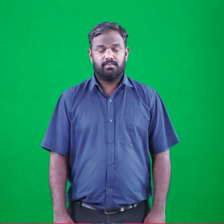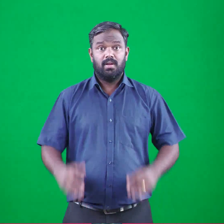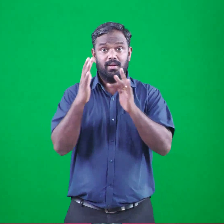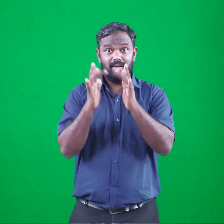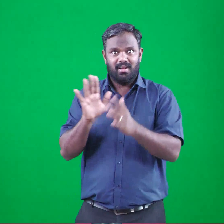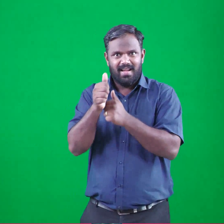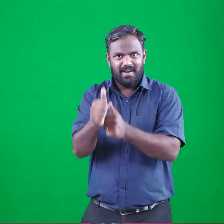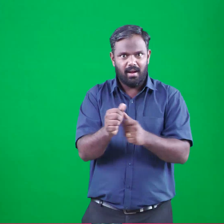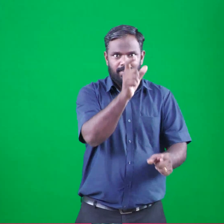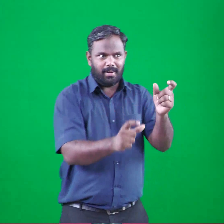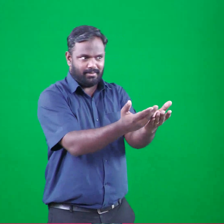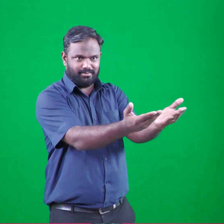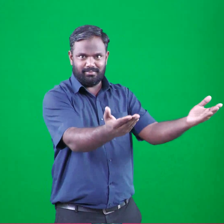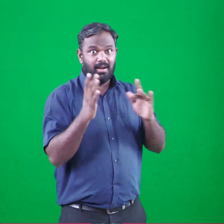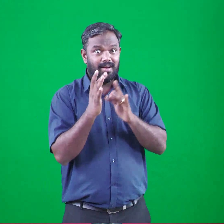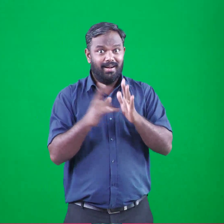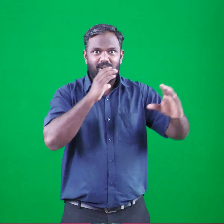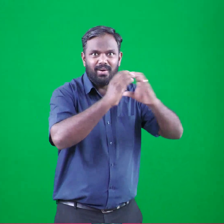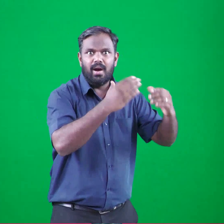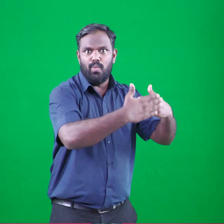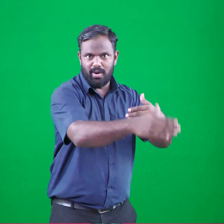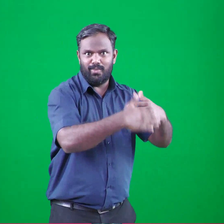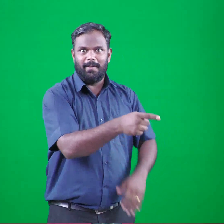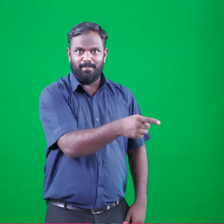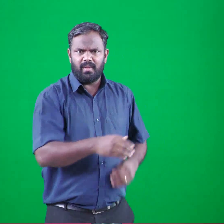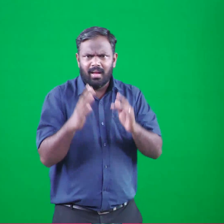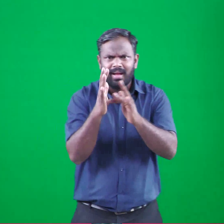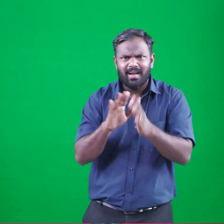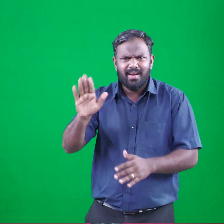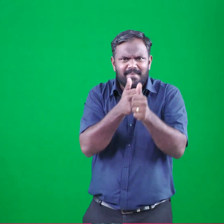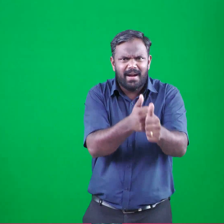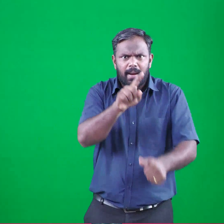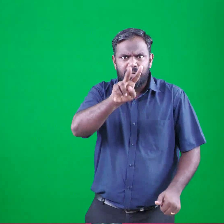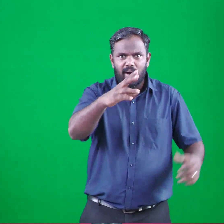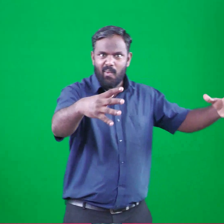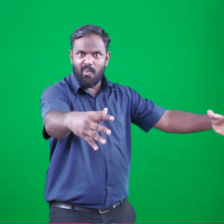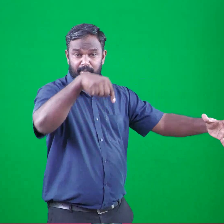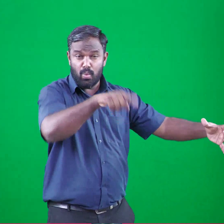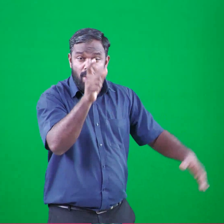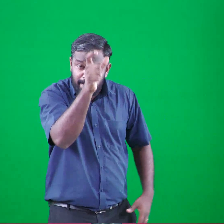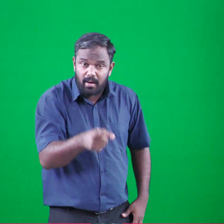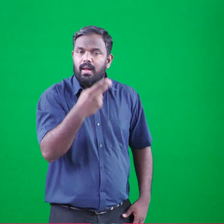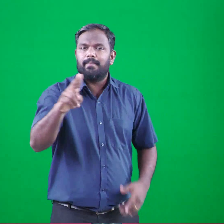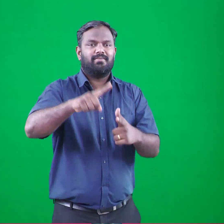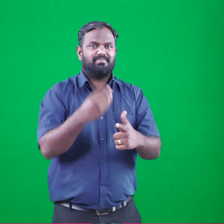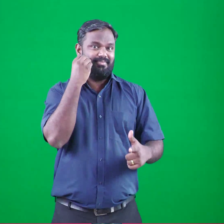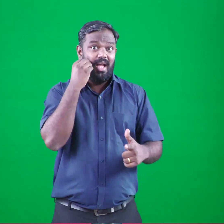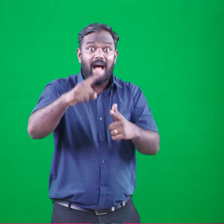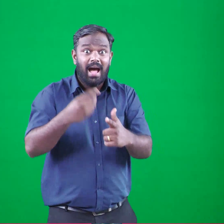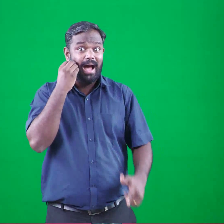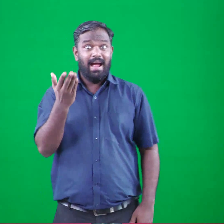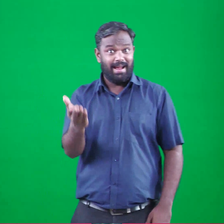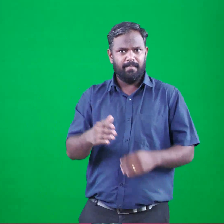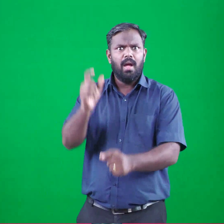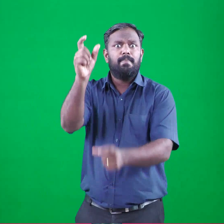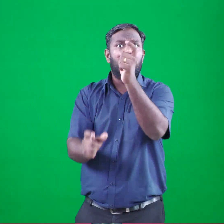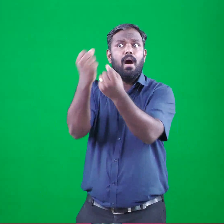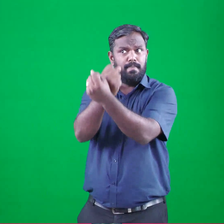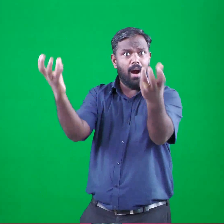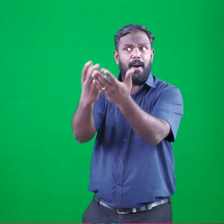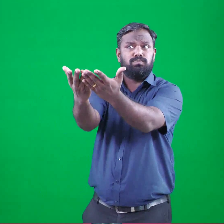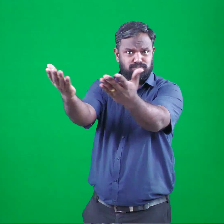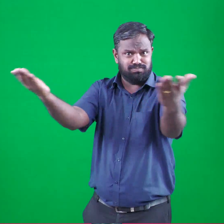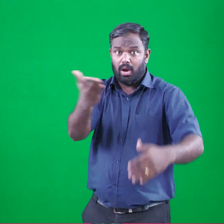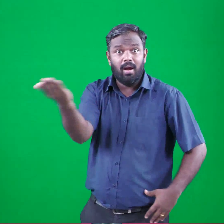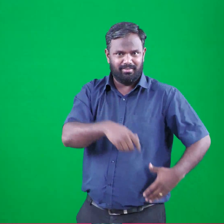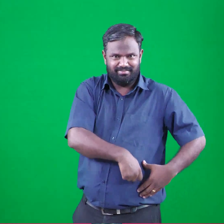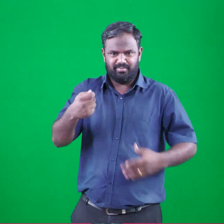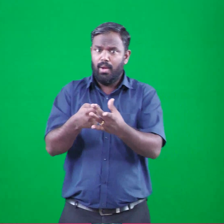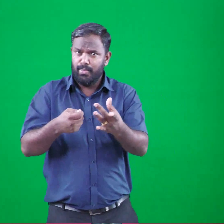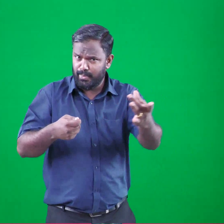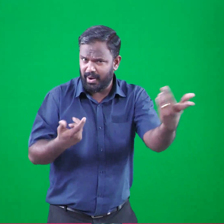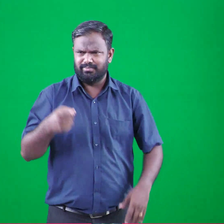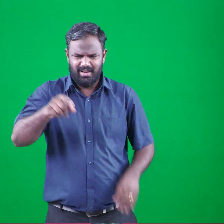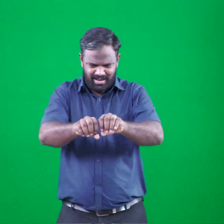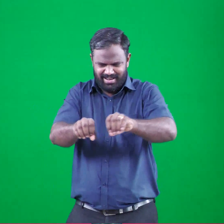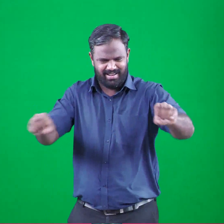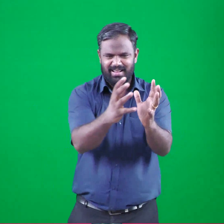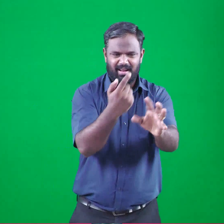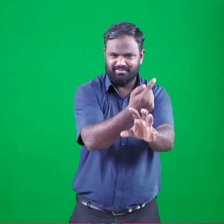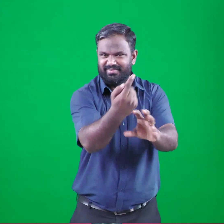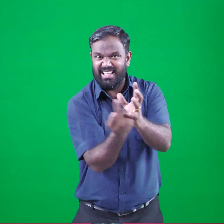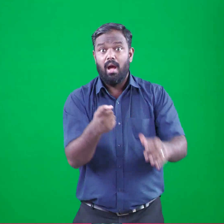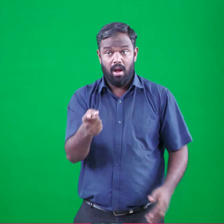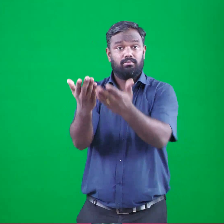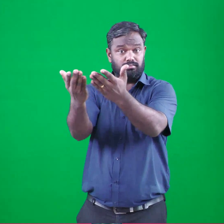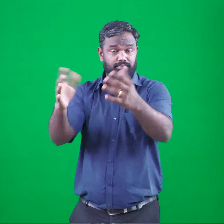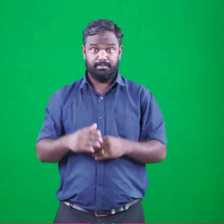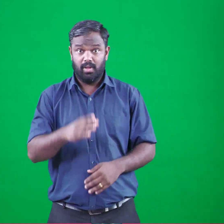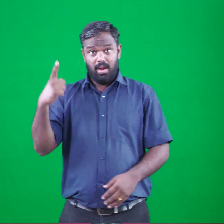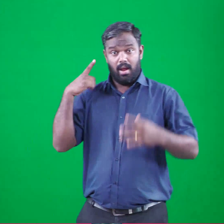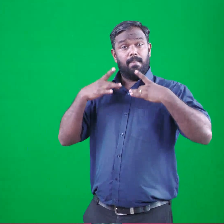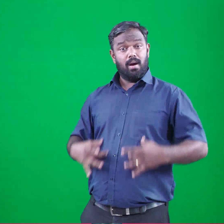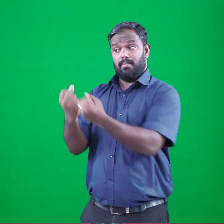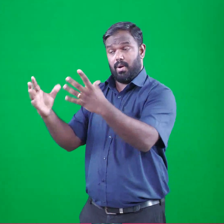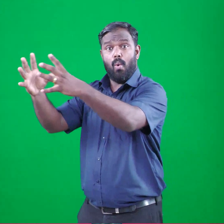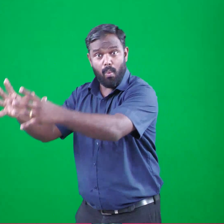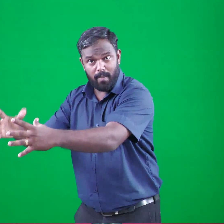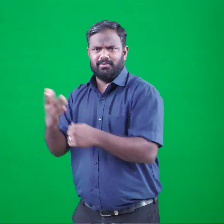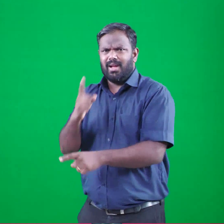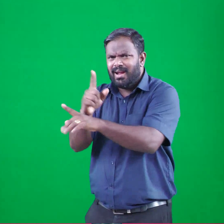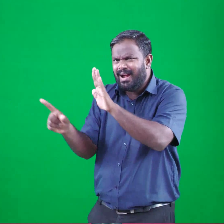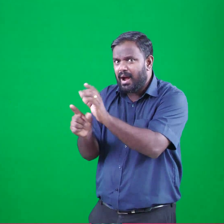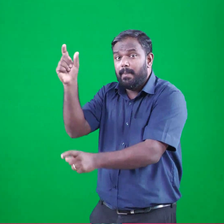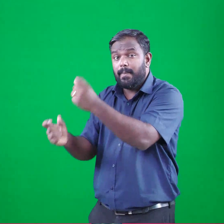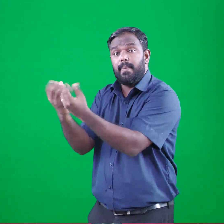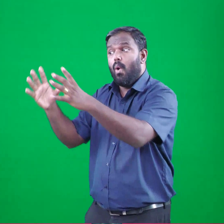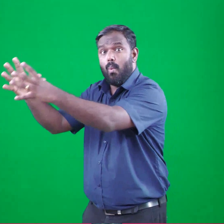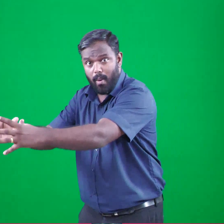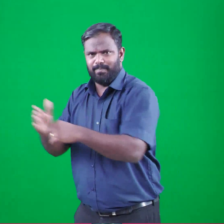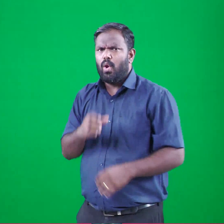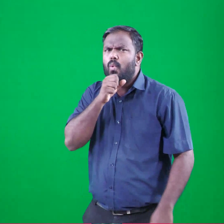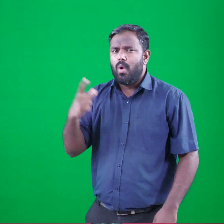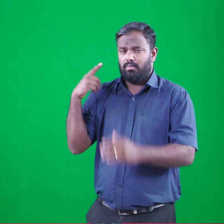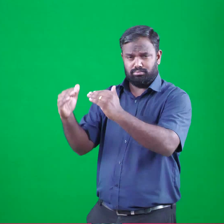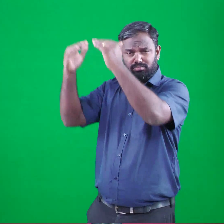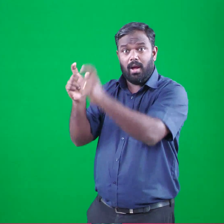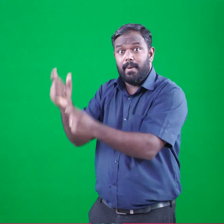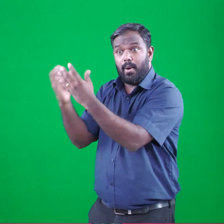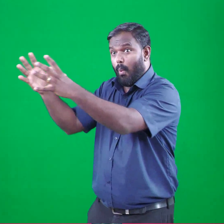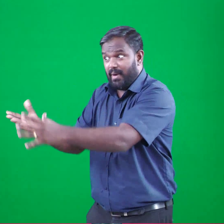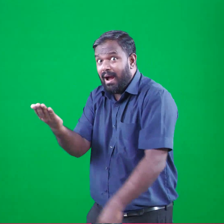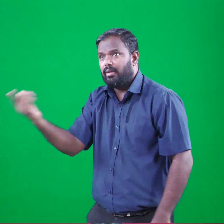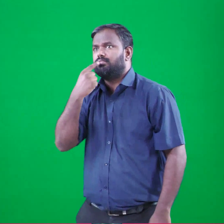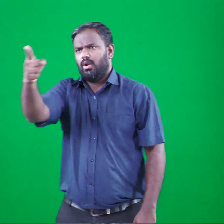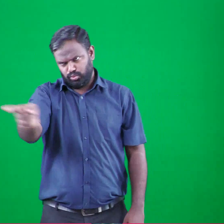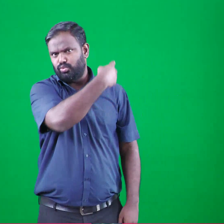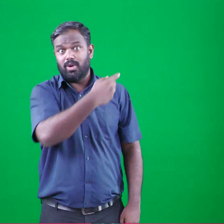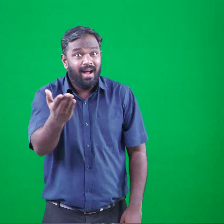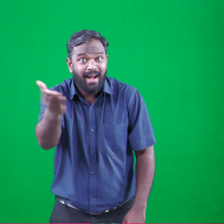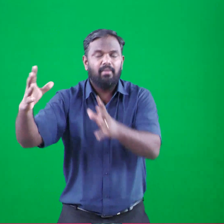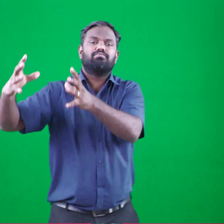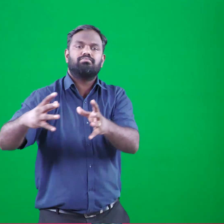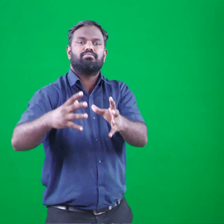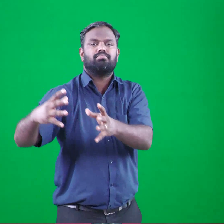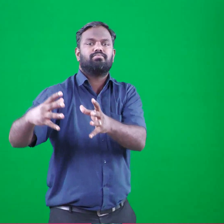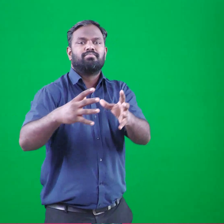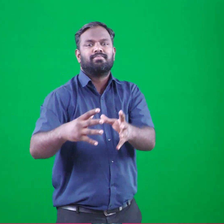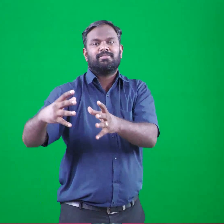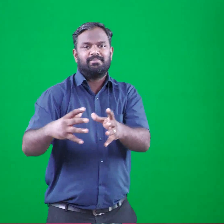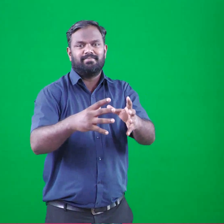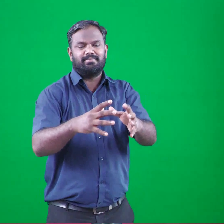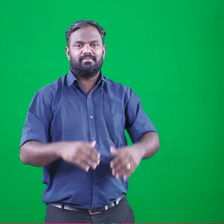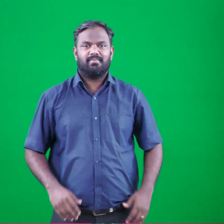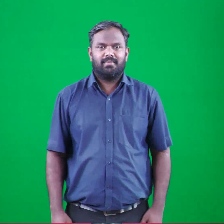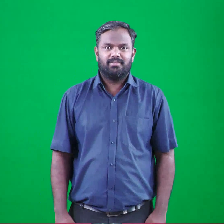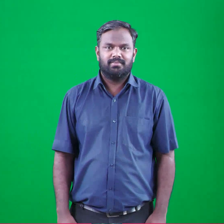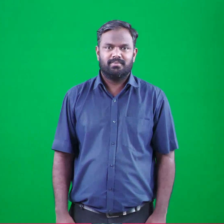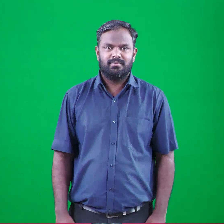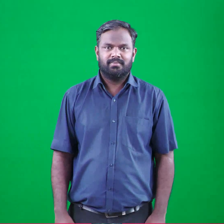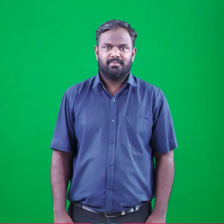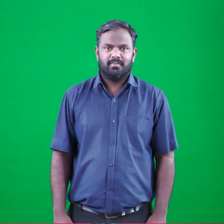While Jesus was still speaking, Judas, one of the Twelve, arrived, accompanied by a crowd armed with swords and clubs, sent from the chief priests, scribes, and elders.